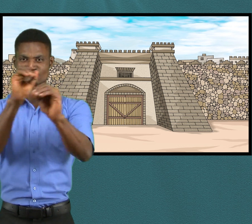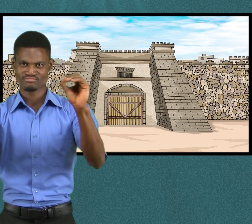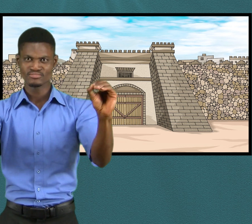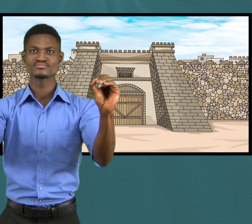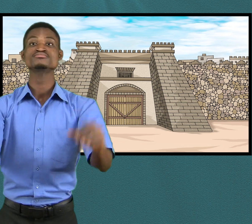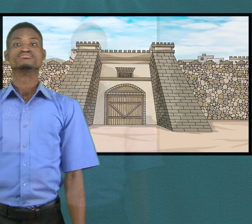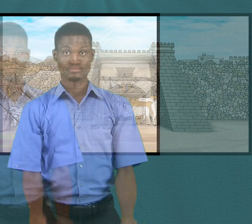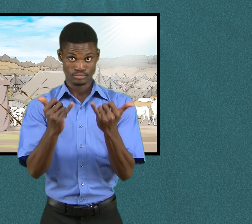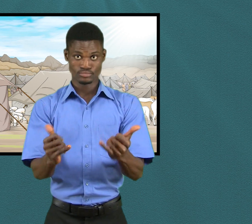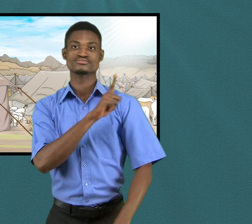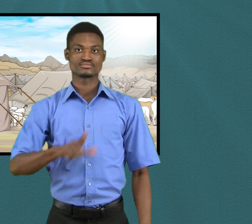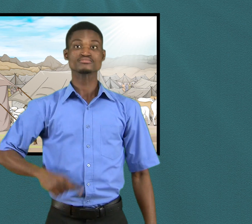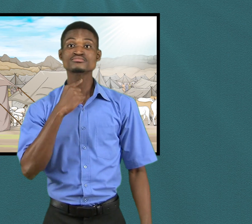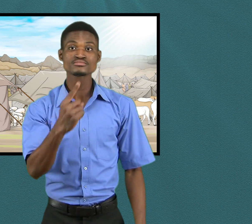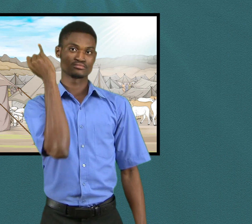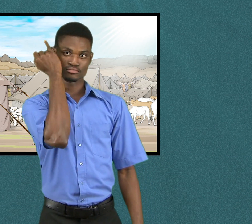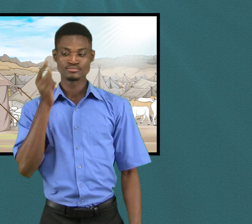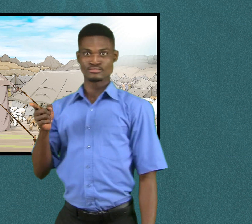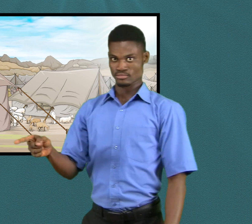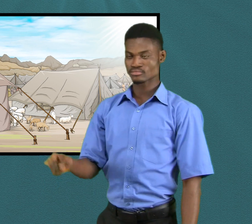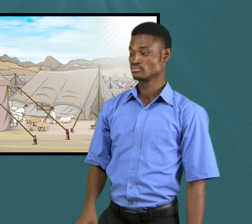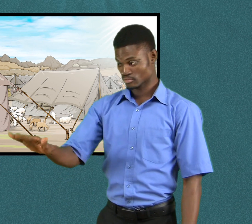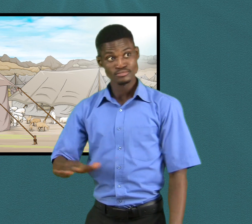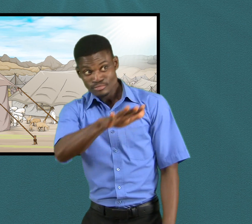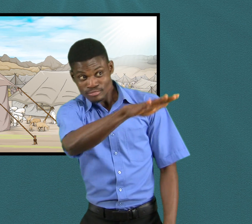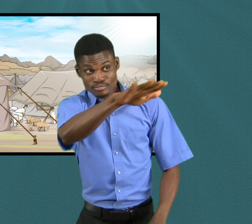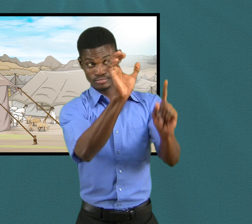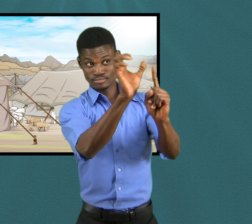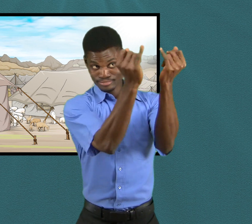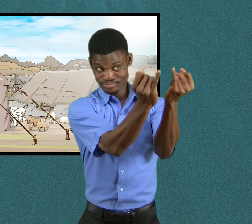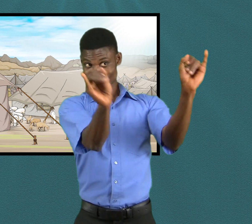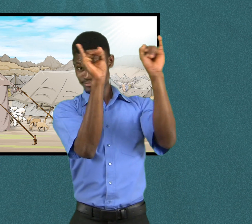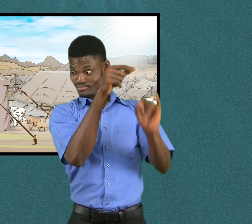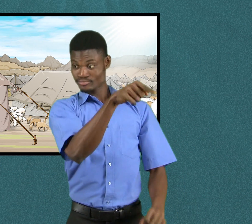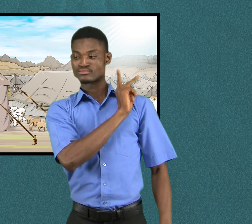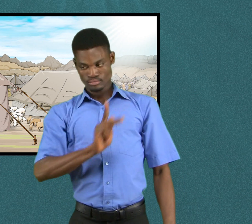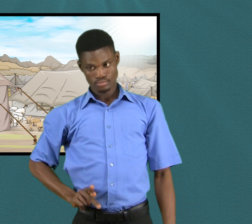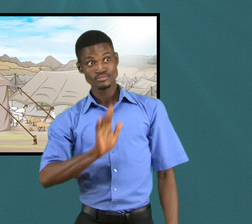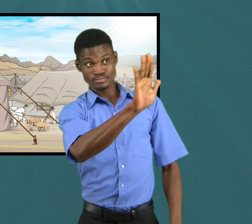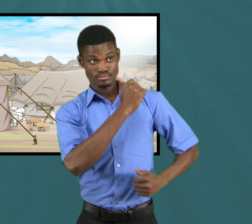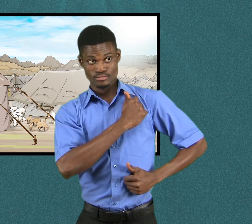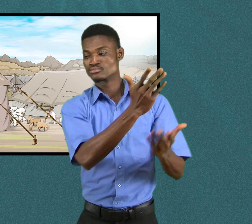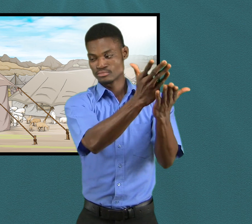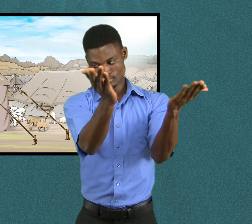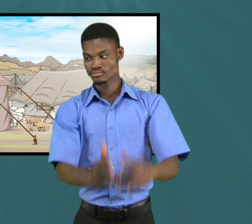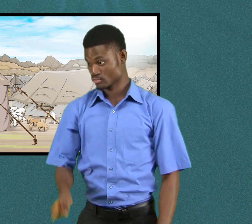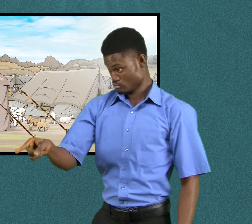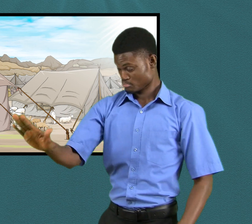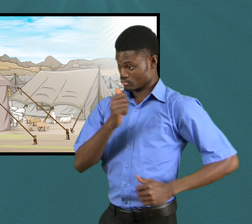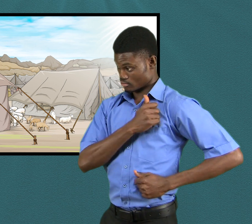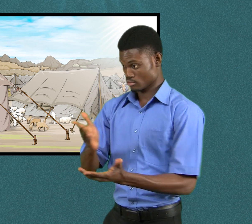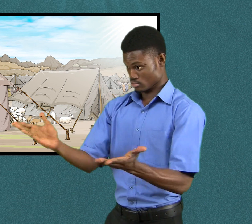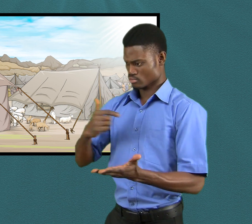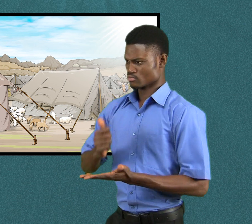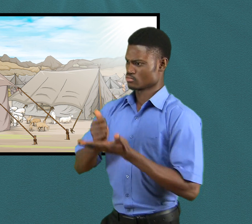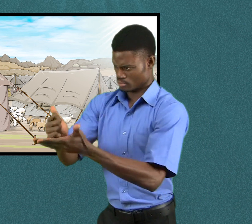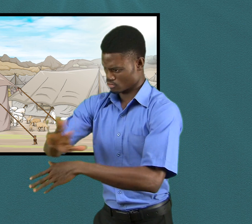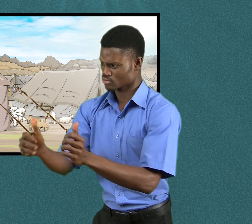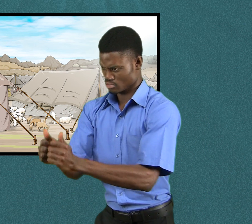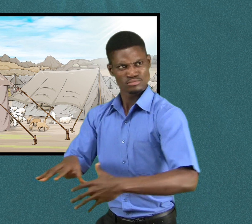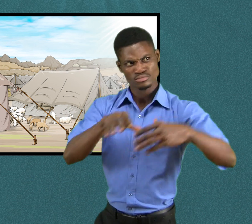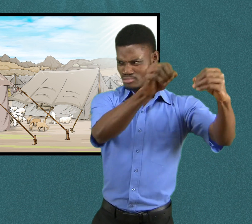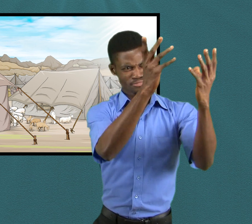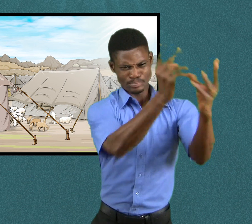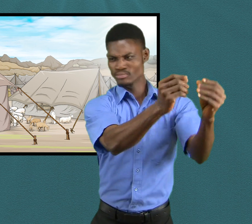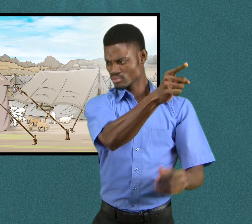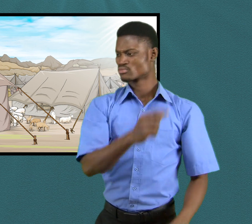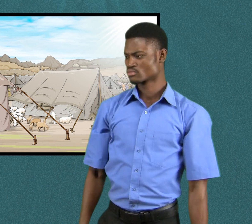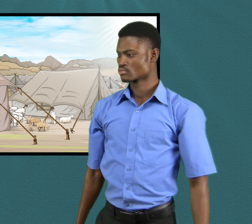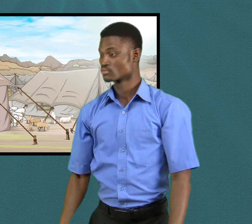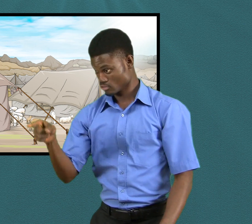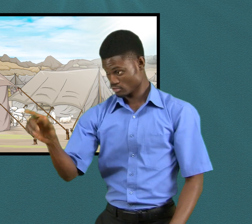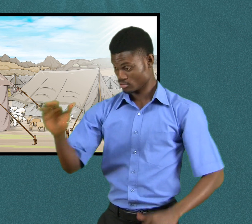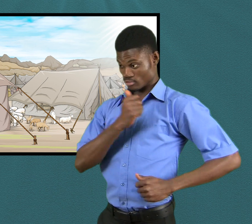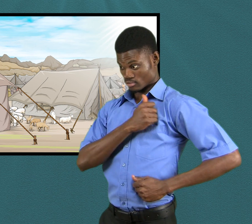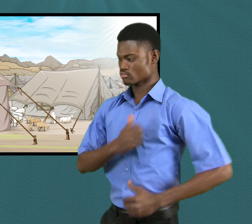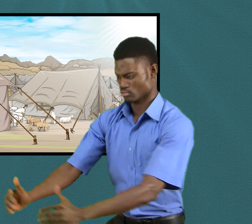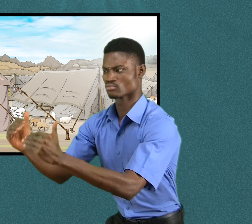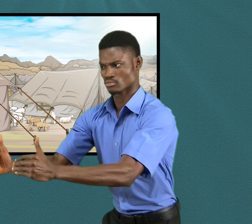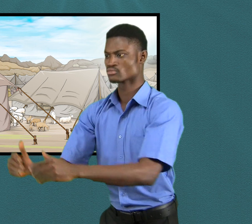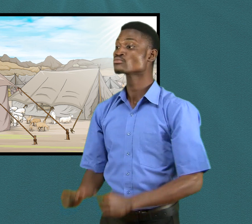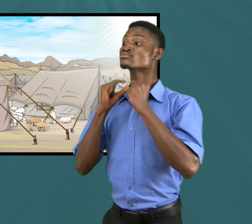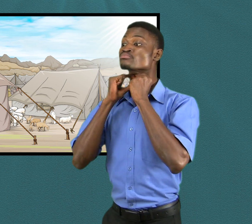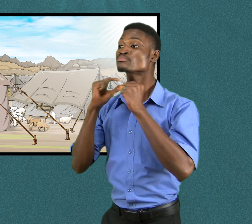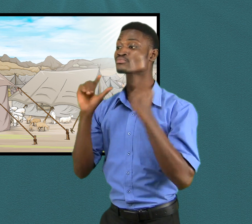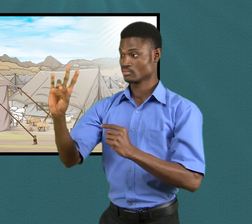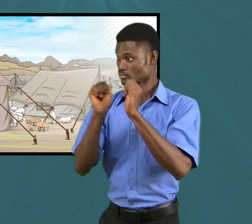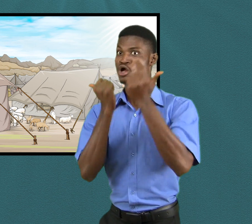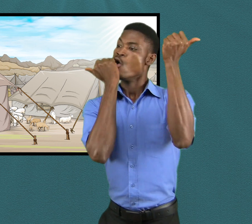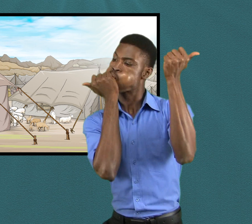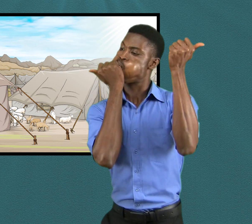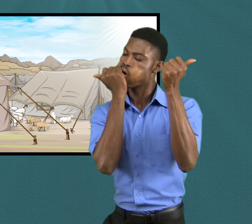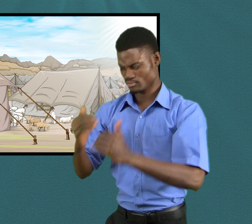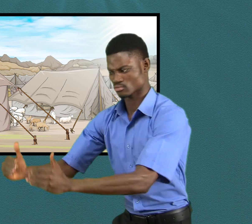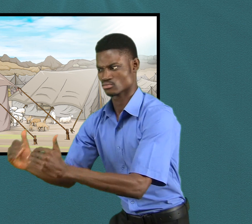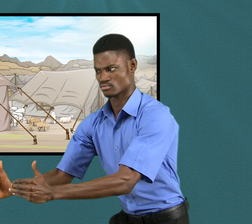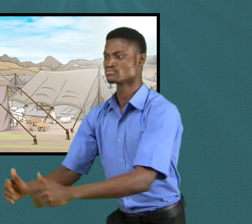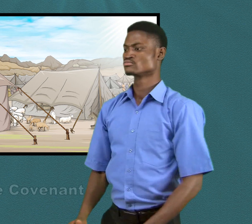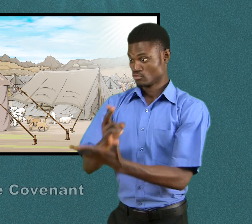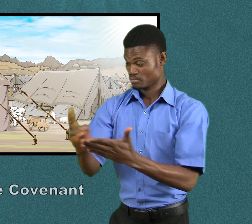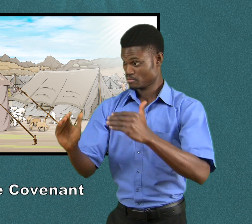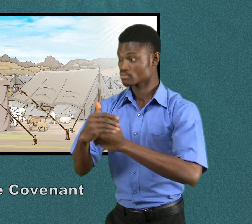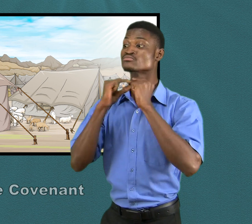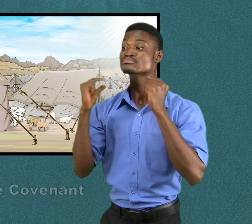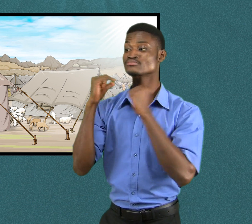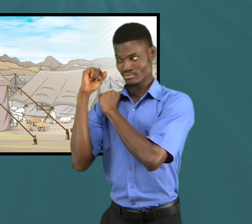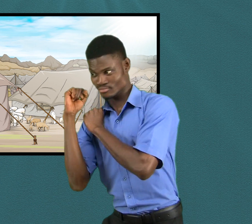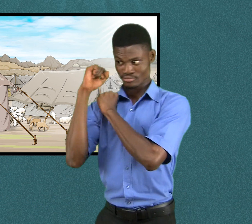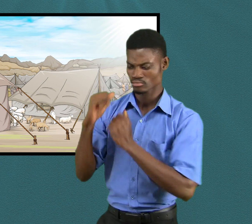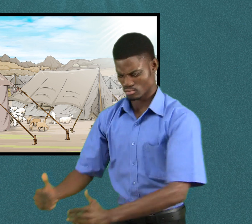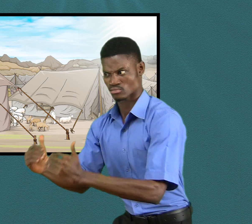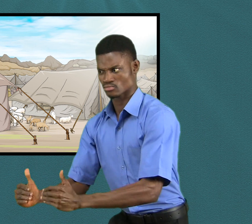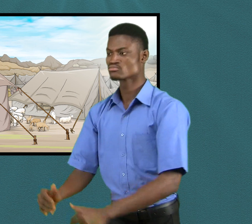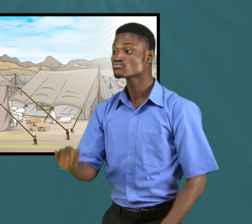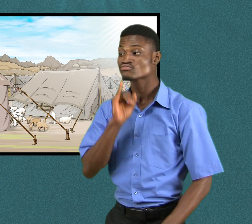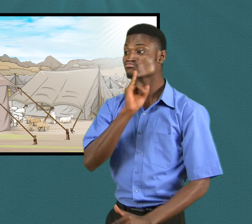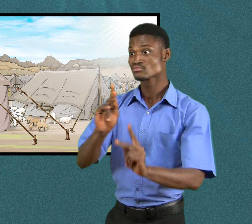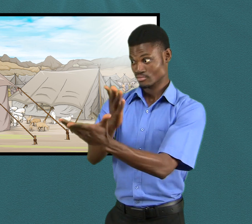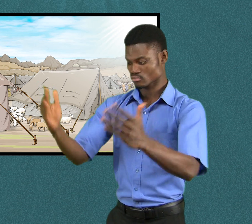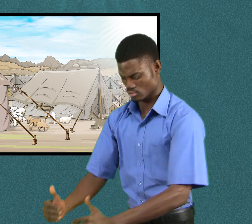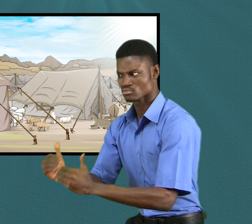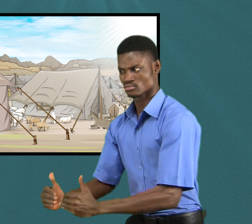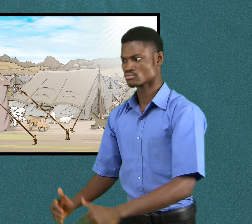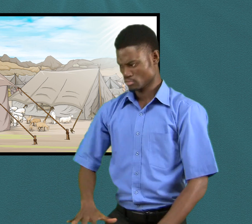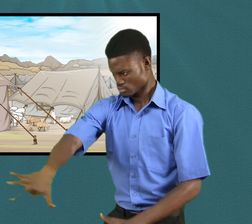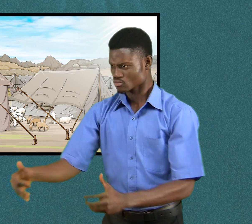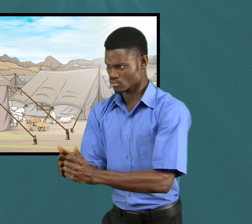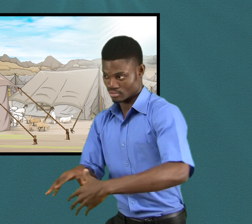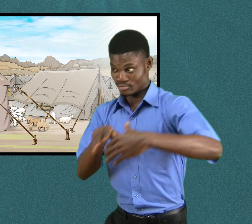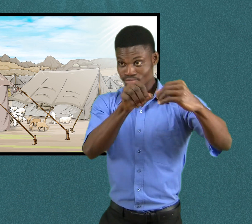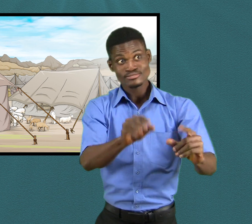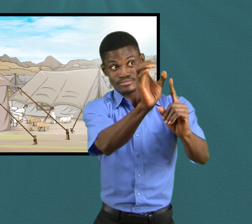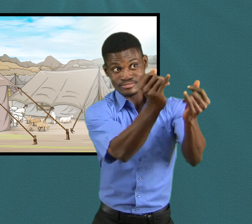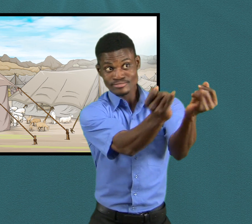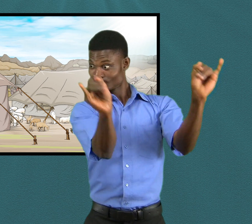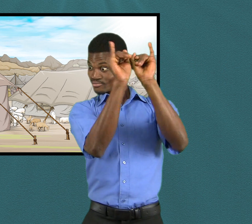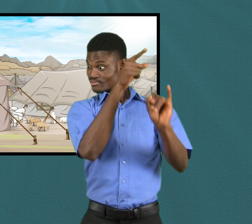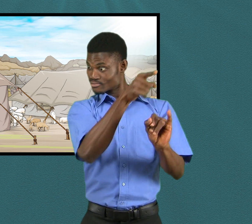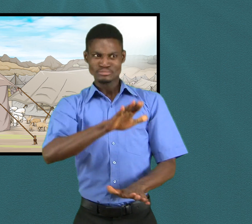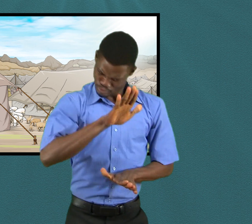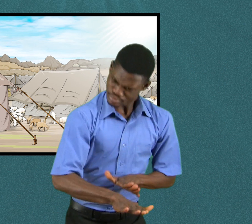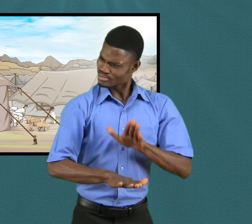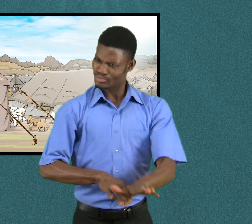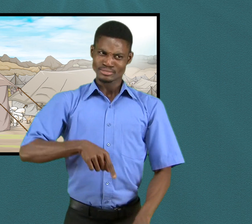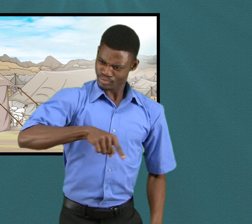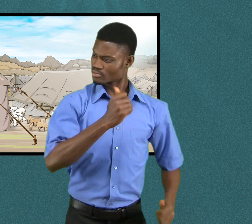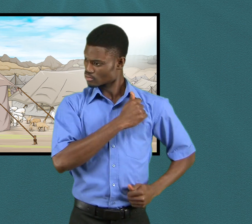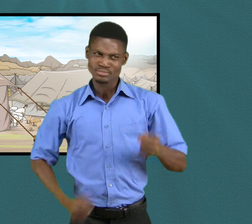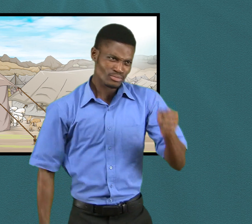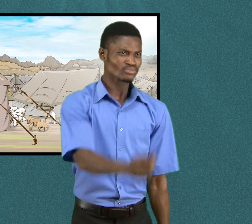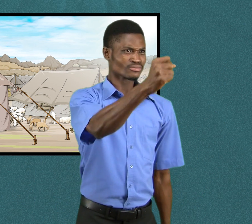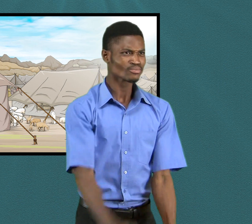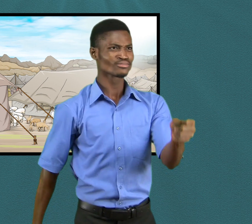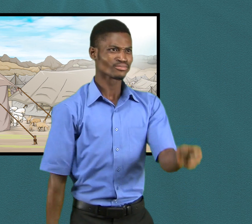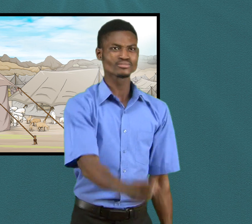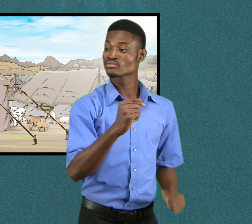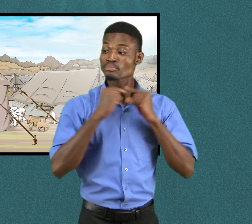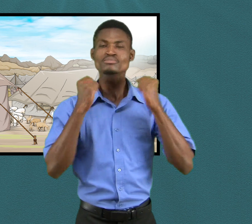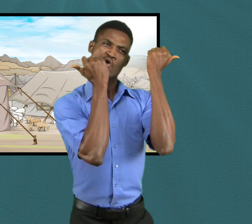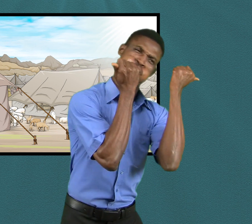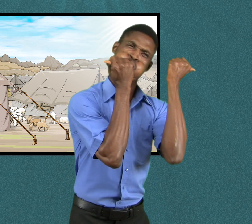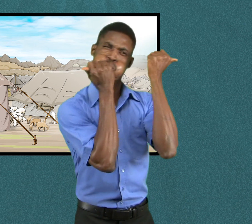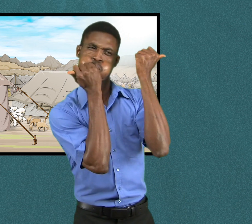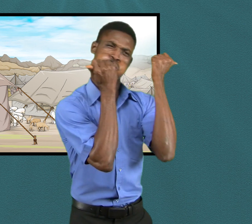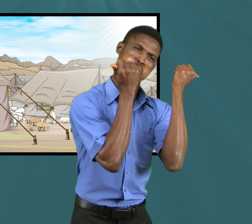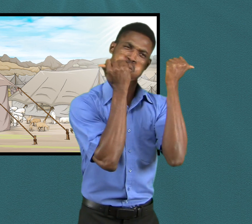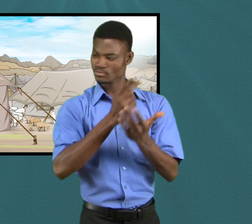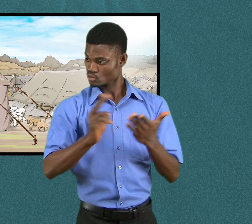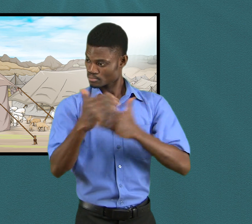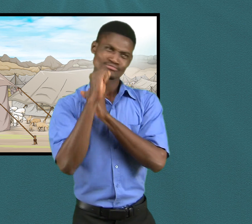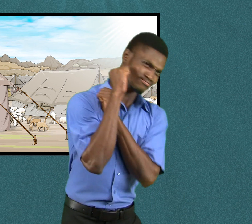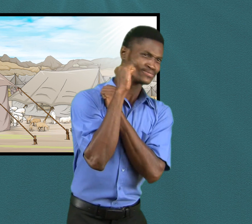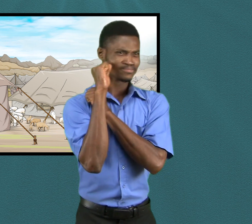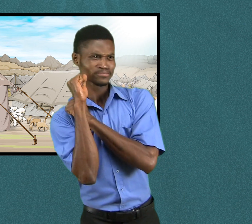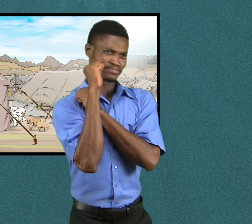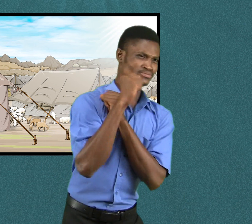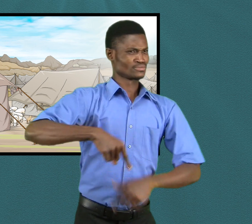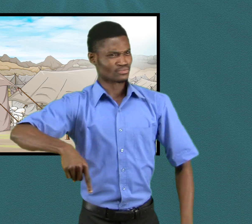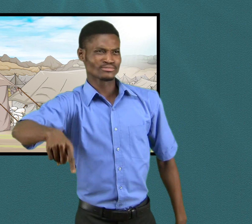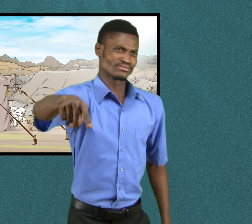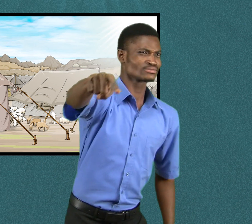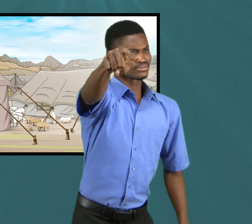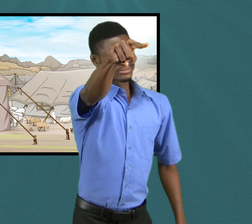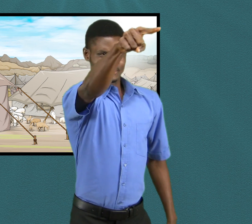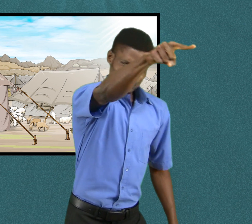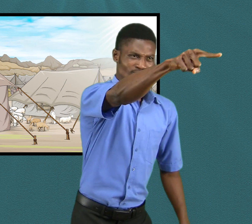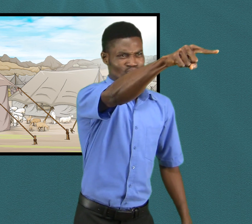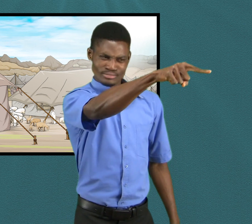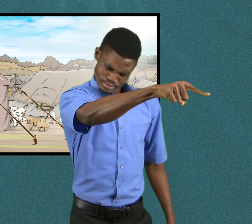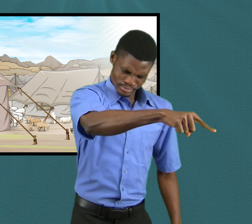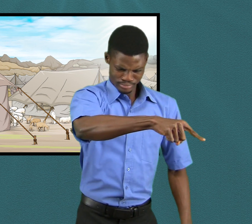And the LORD said to Joshua, “Behold, I have delivered Jericho into your hand, along with its king and its mighty men of valor. March around the city with all the men of war, circling the city one time.